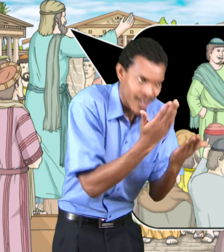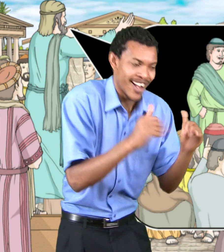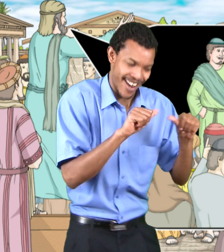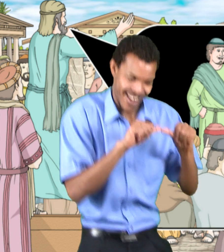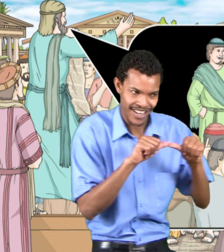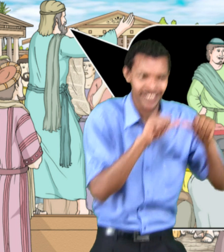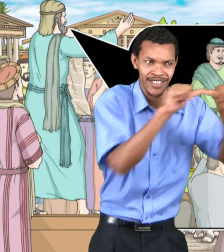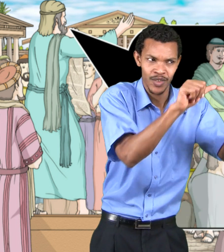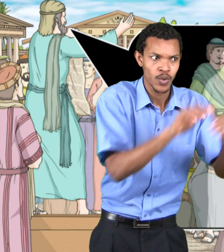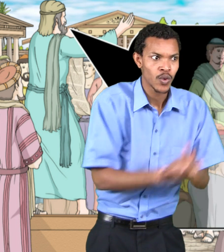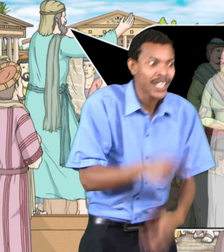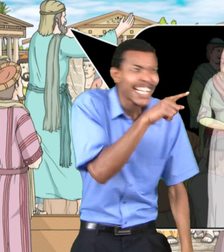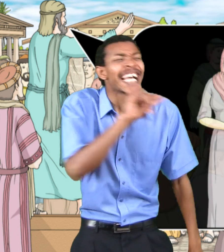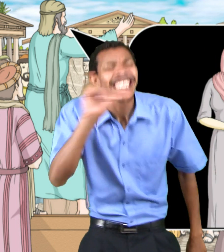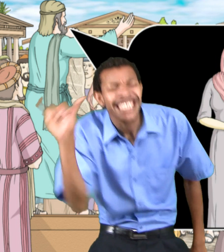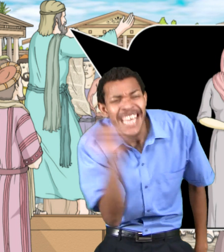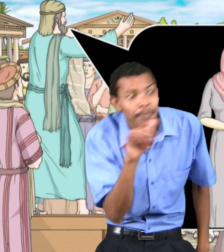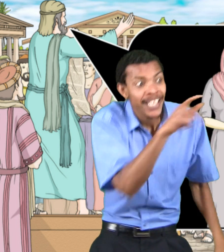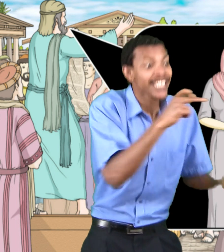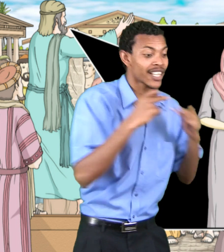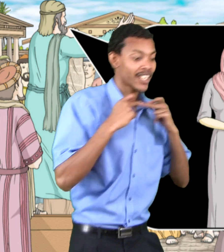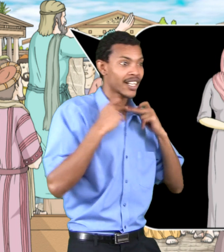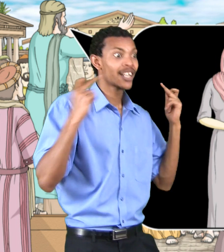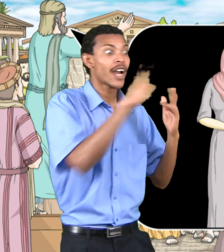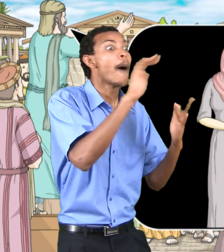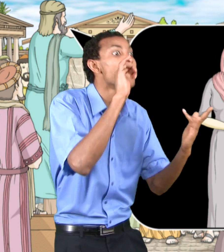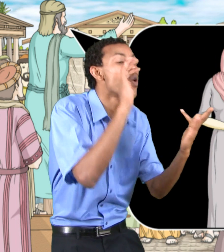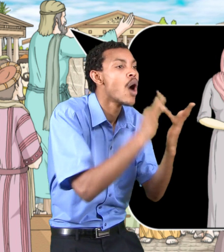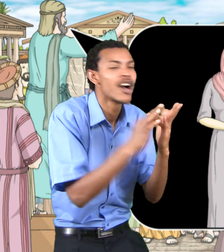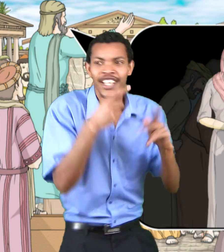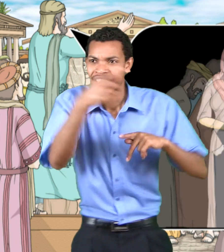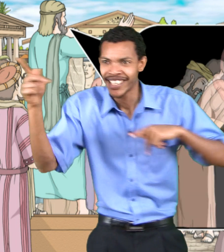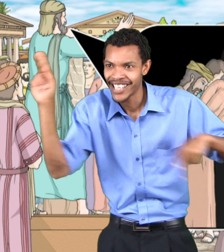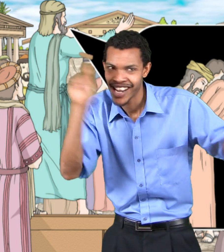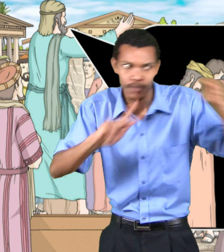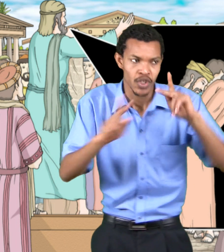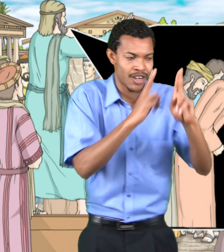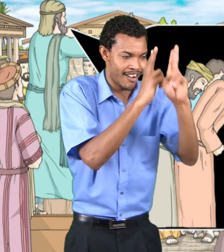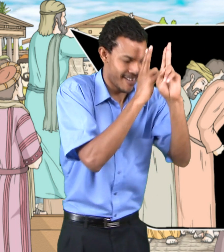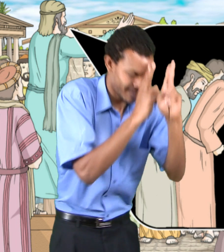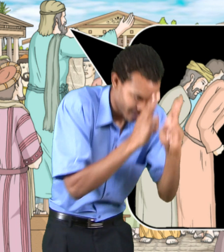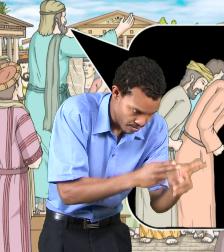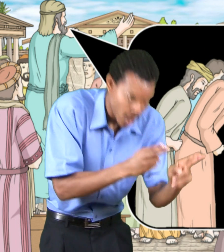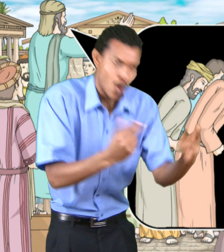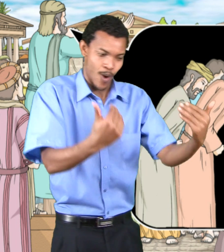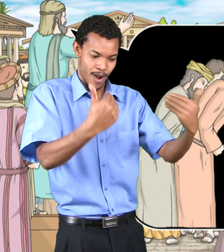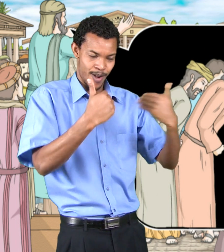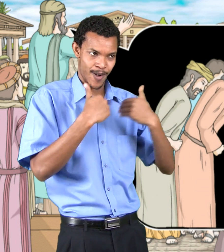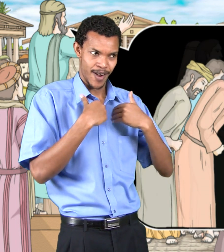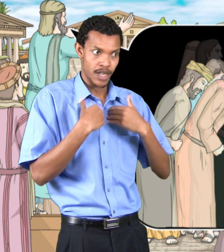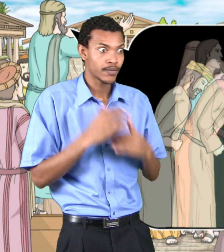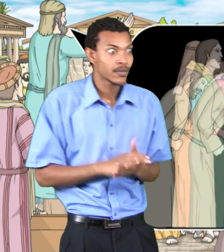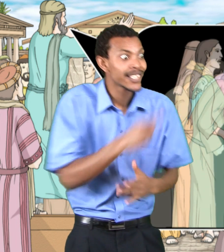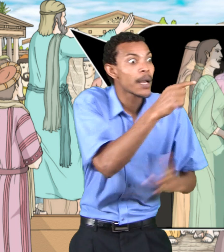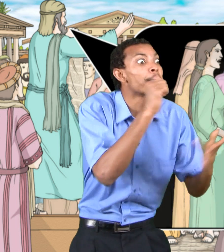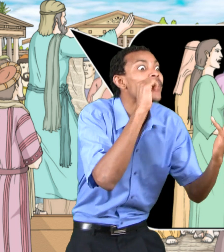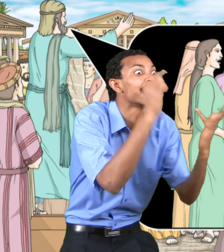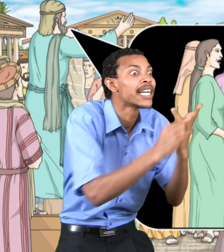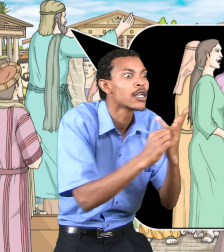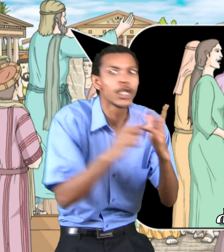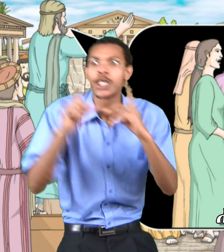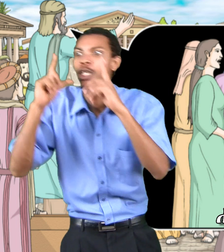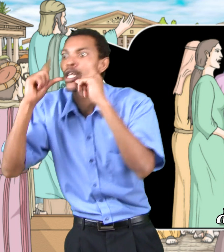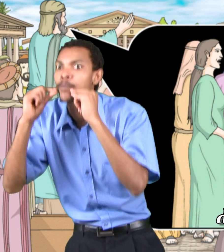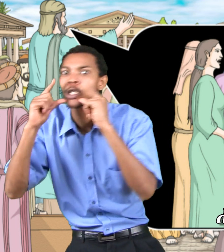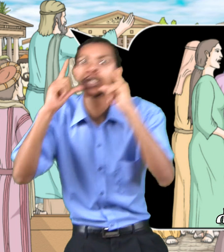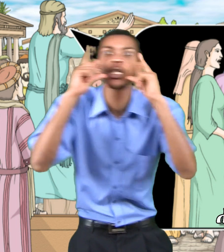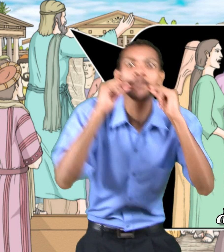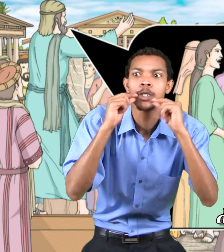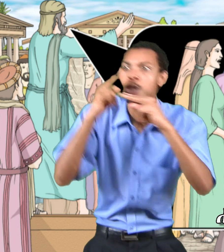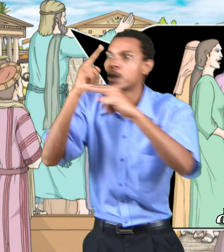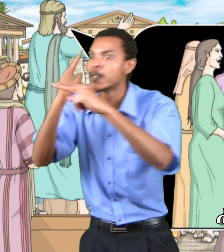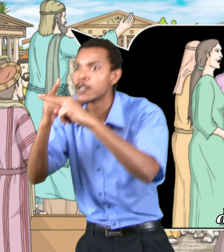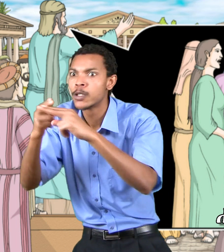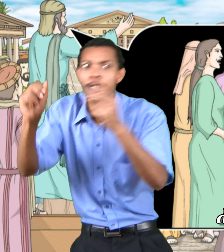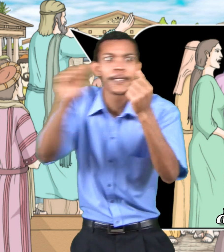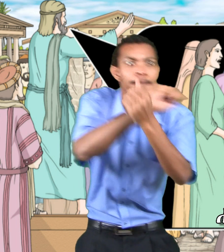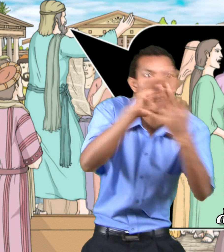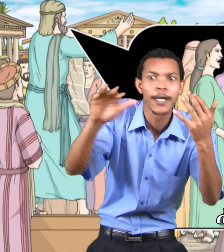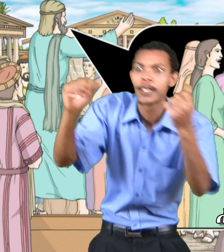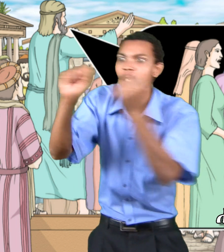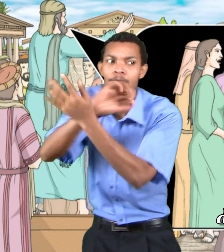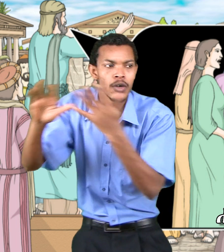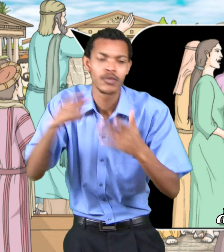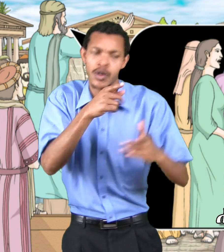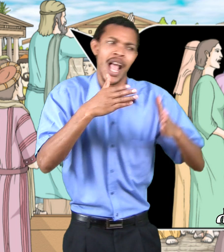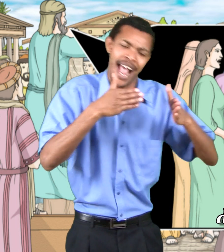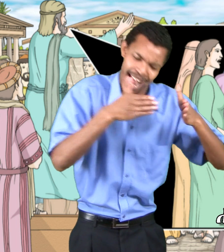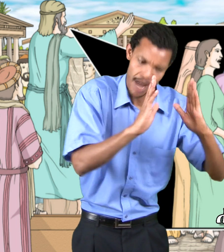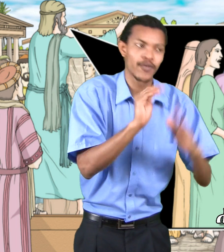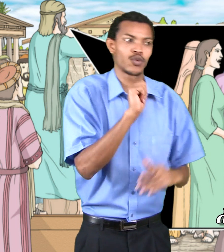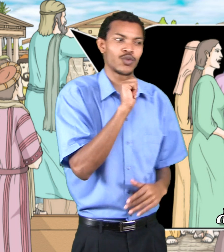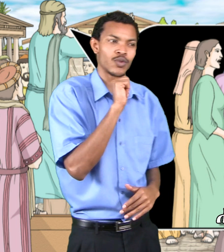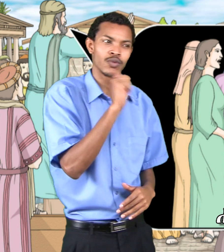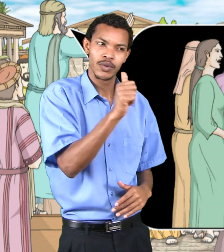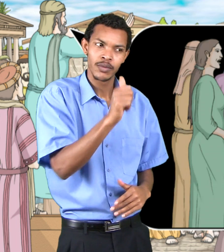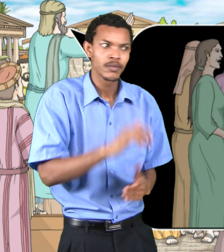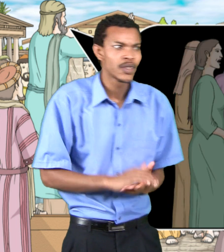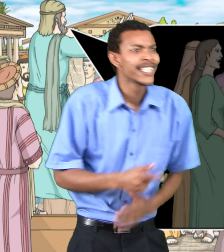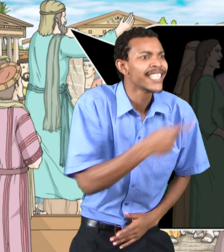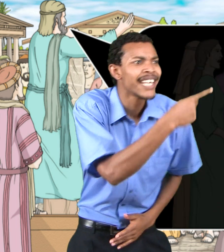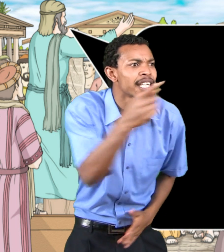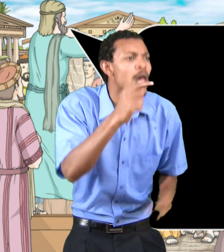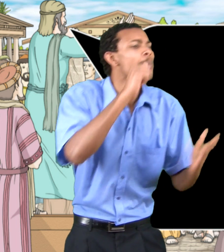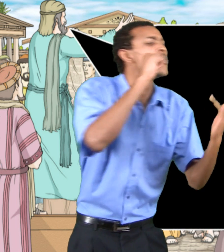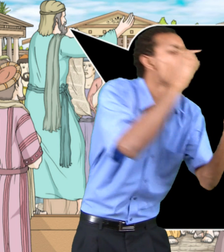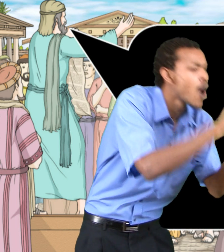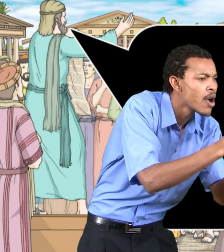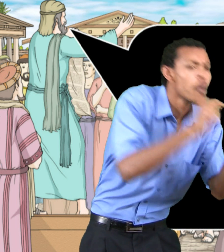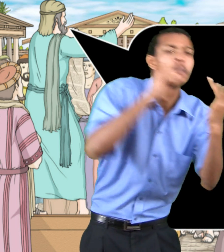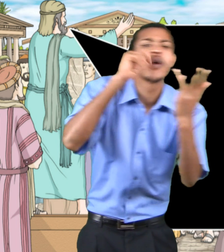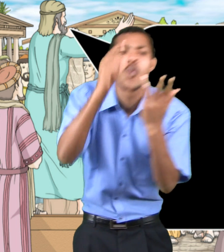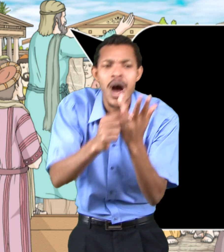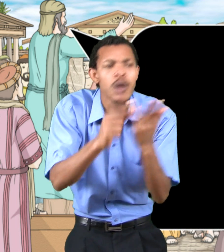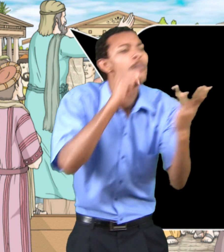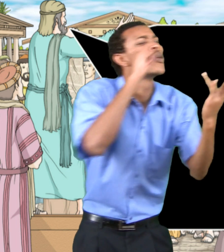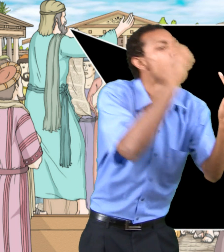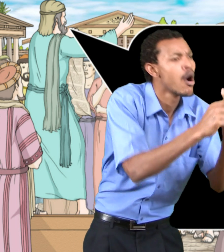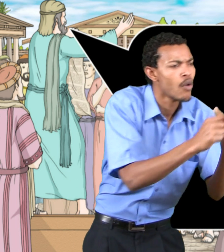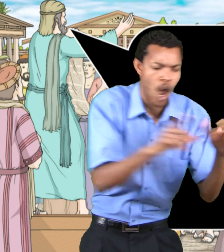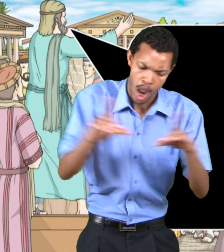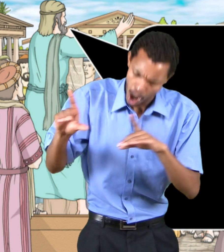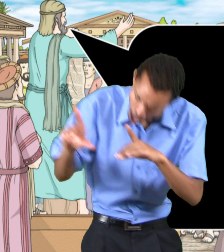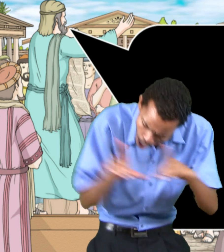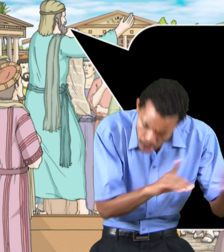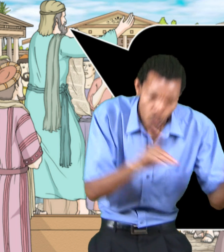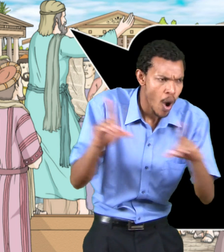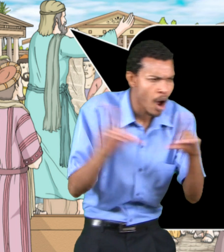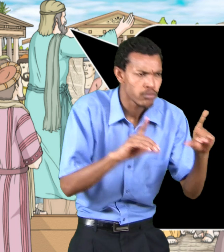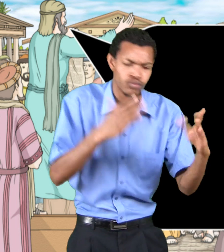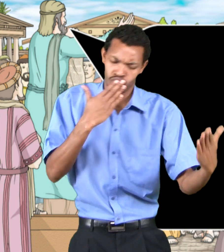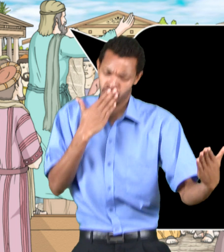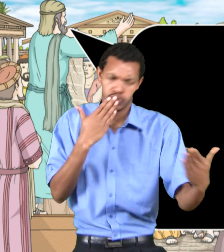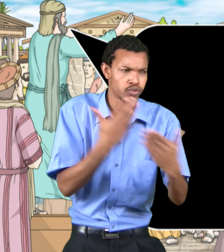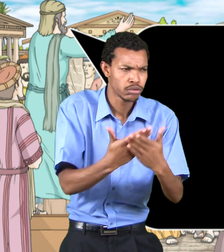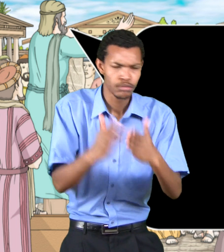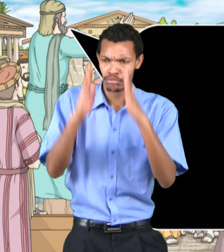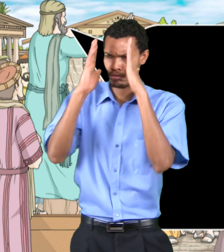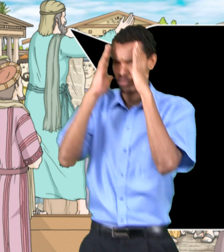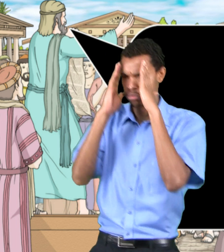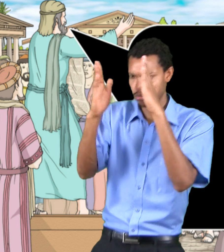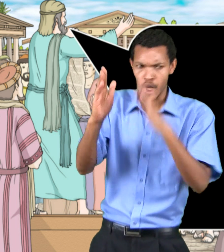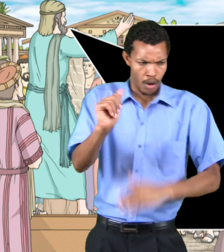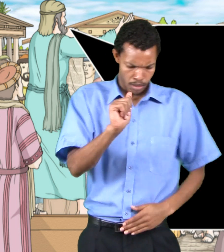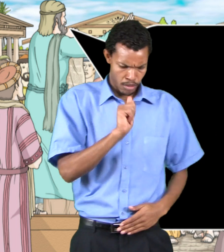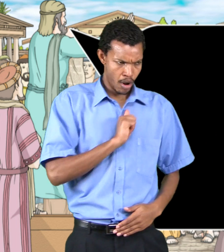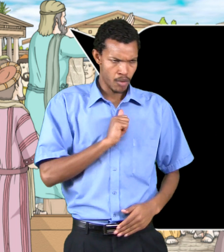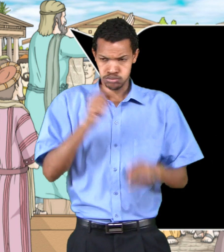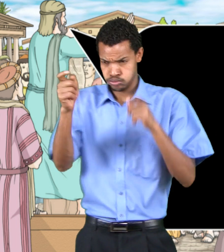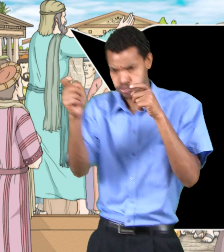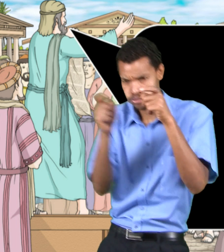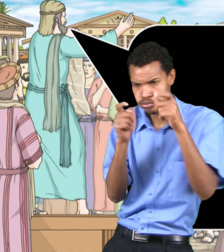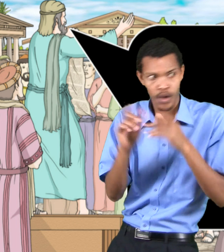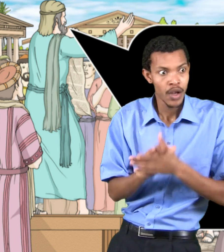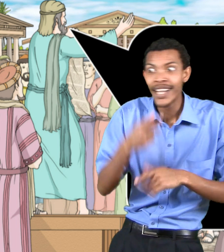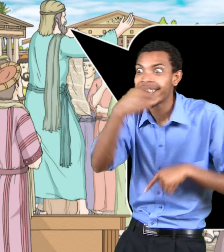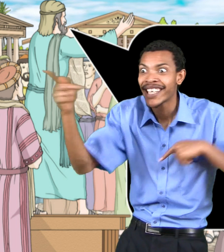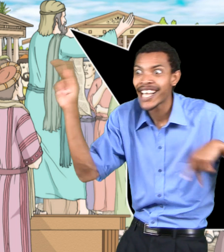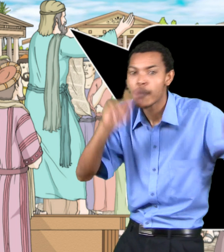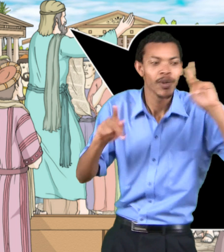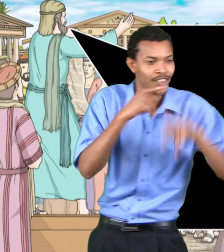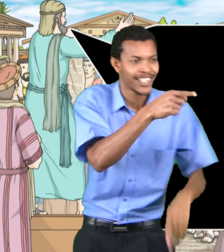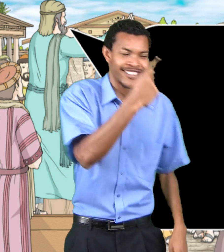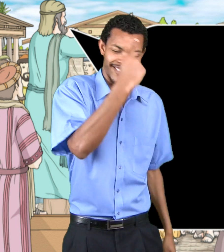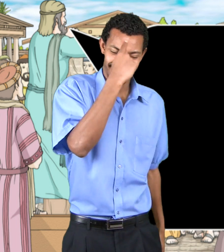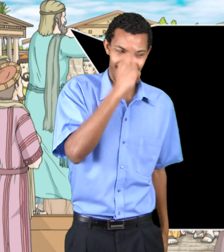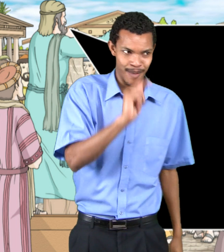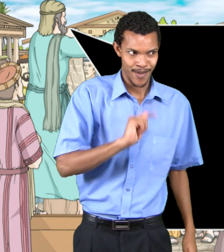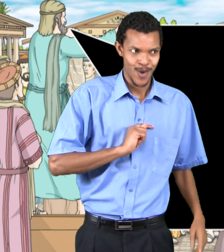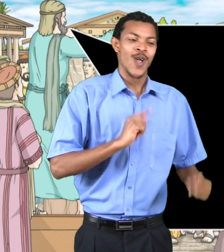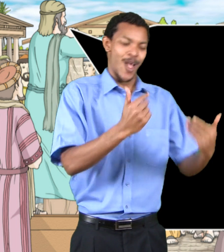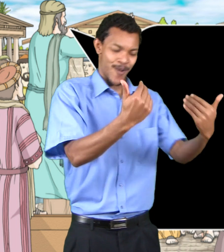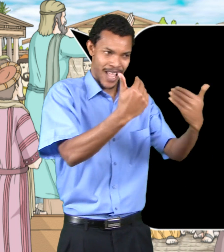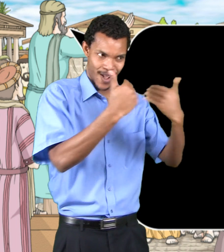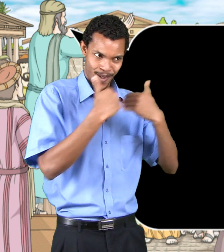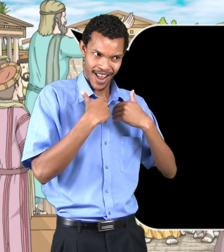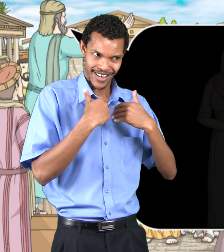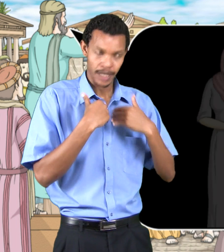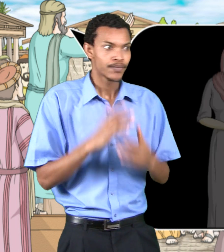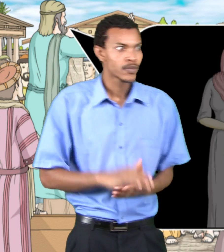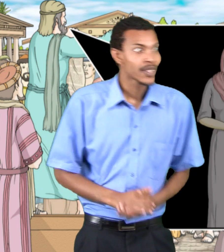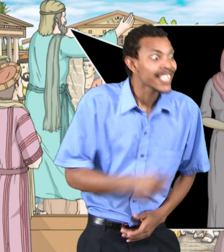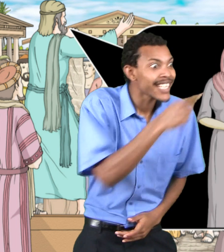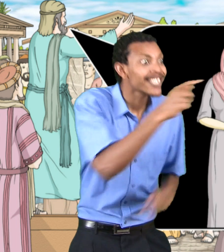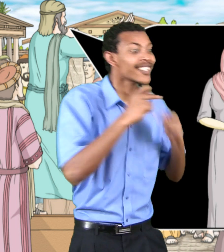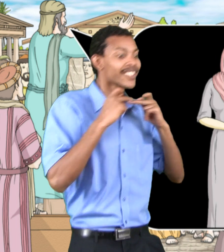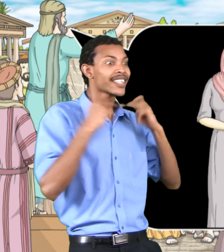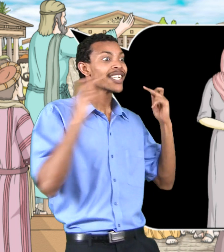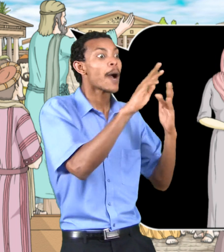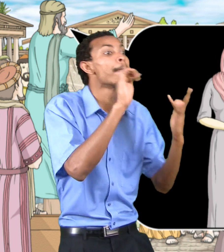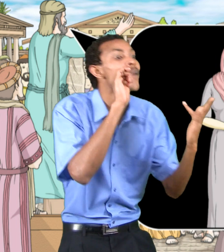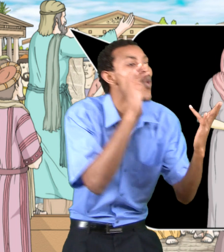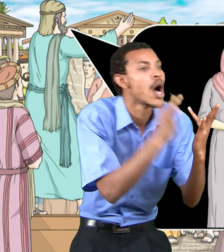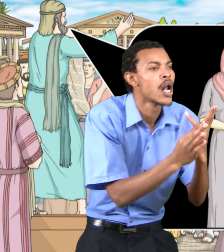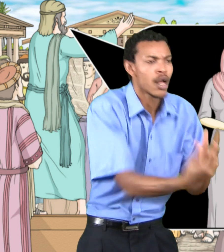In the same way, the women must be dignified, not slanderers, but temperate and faithful in all things.